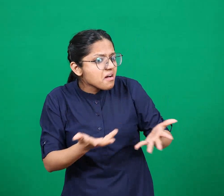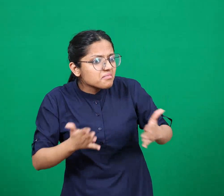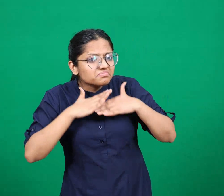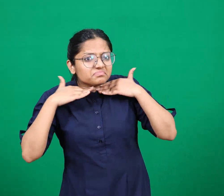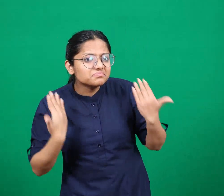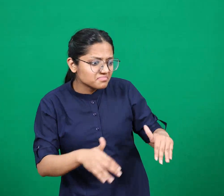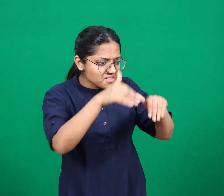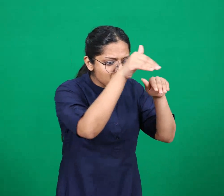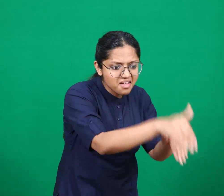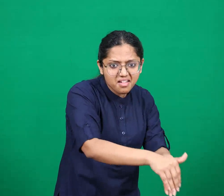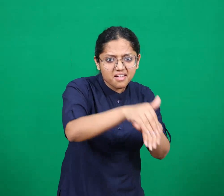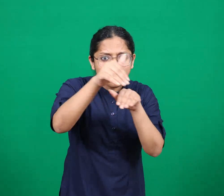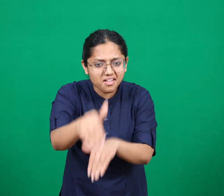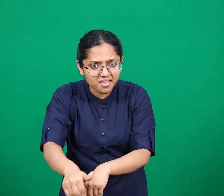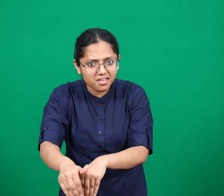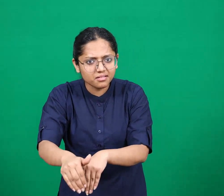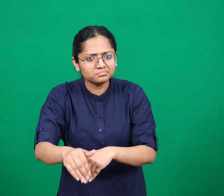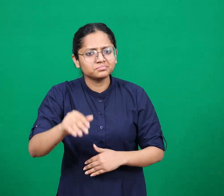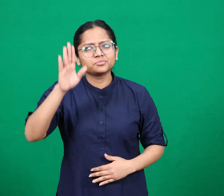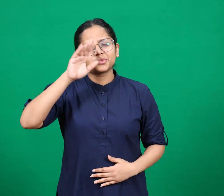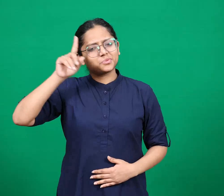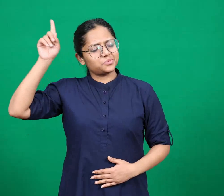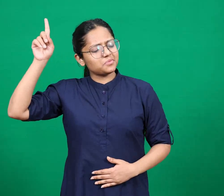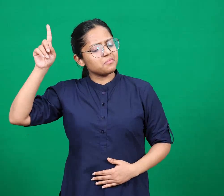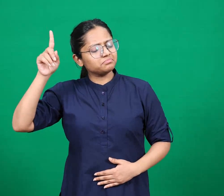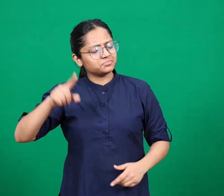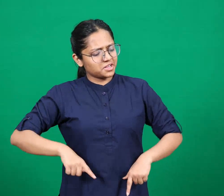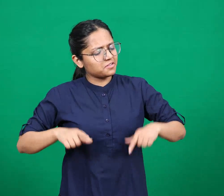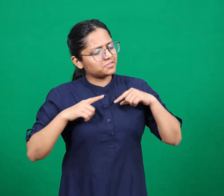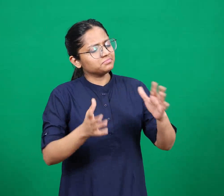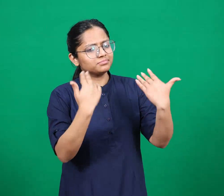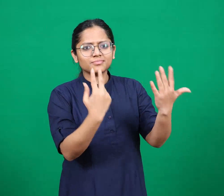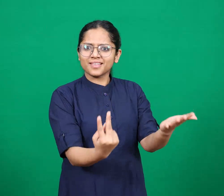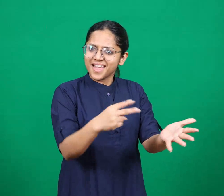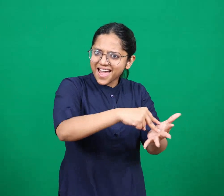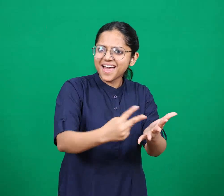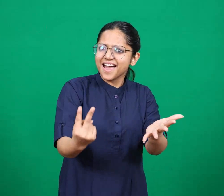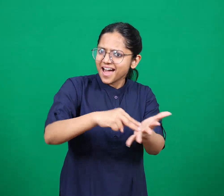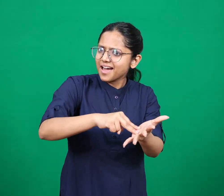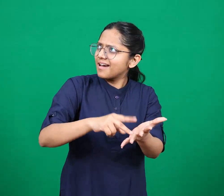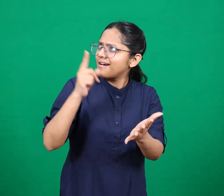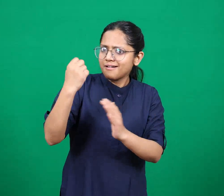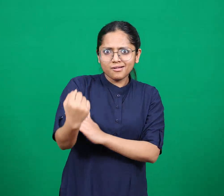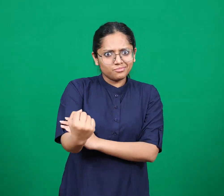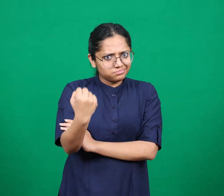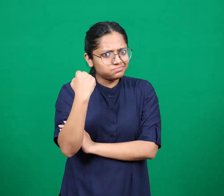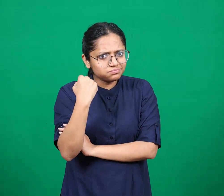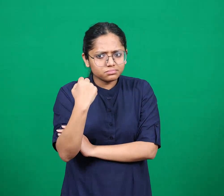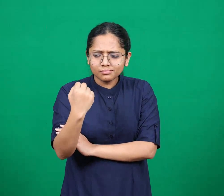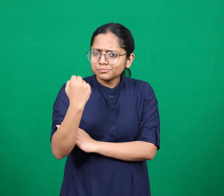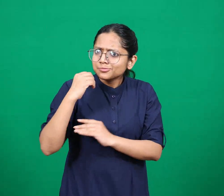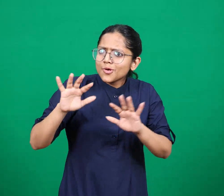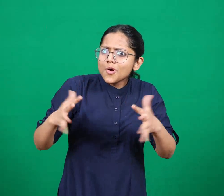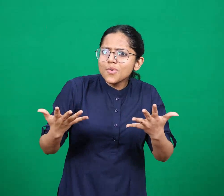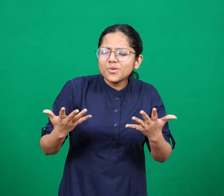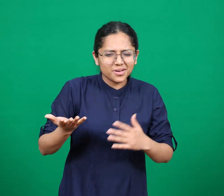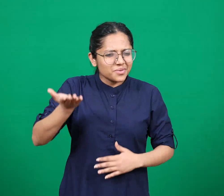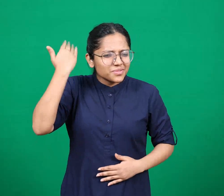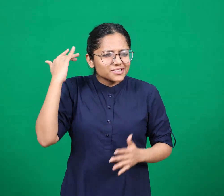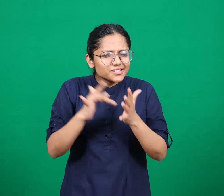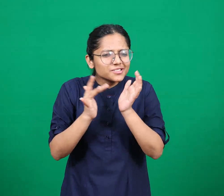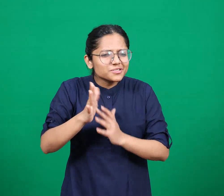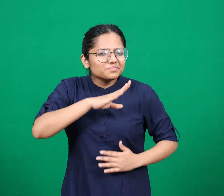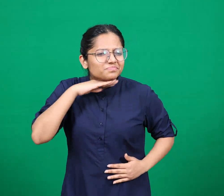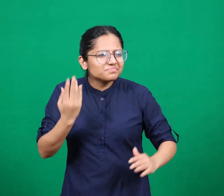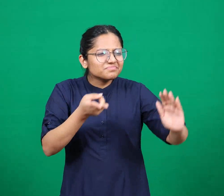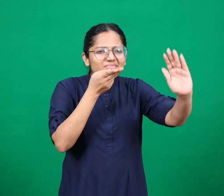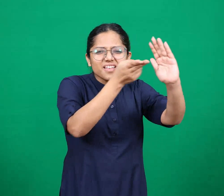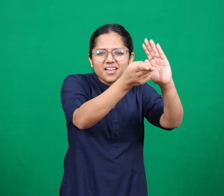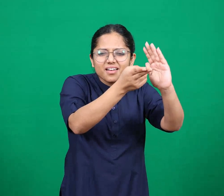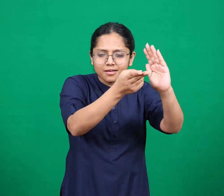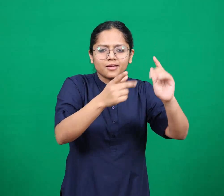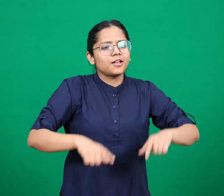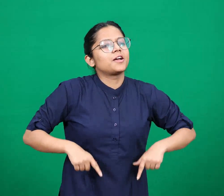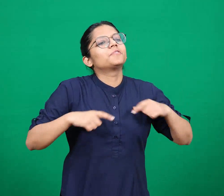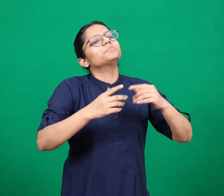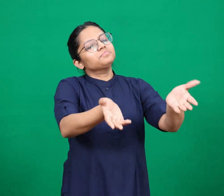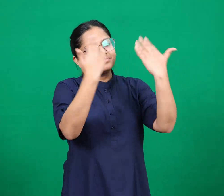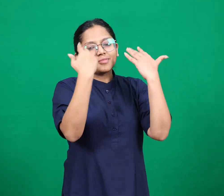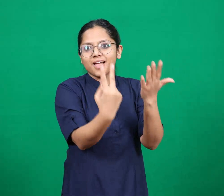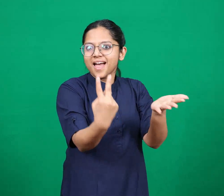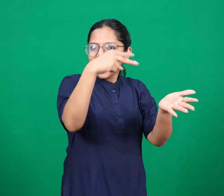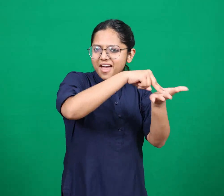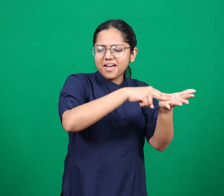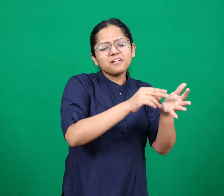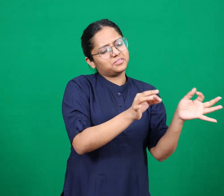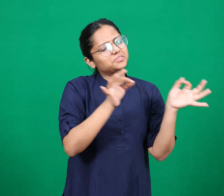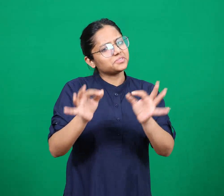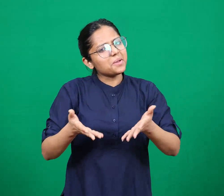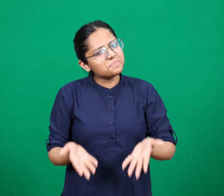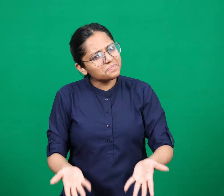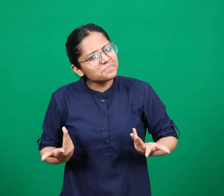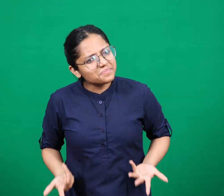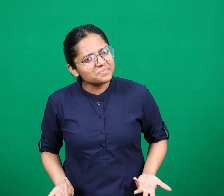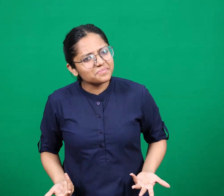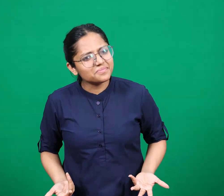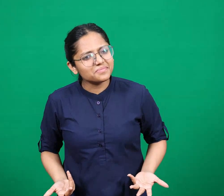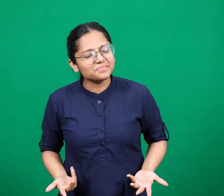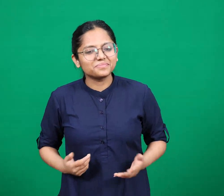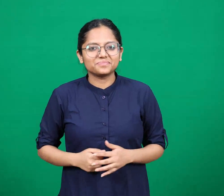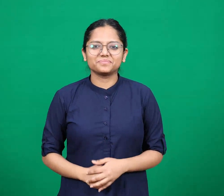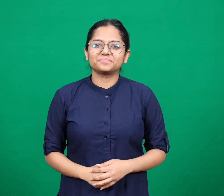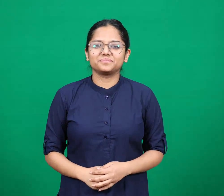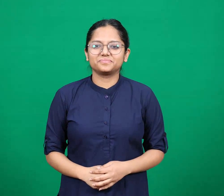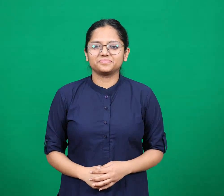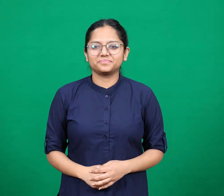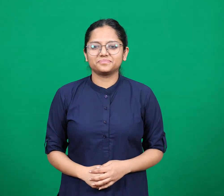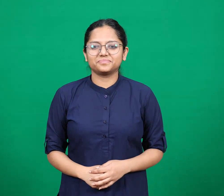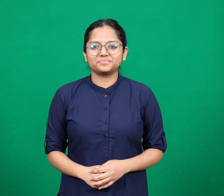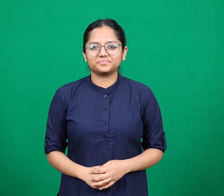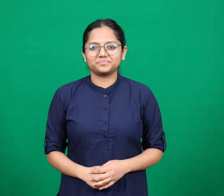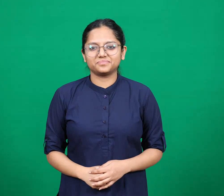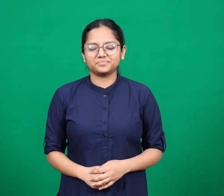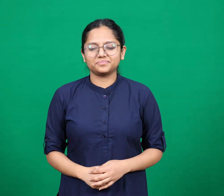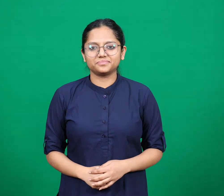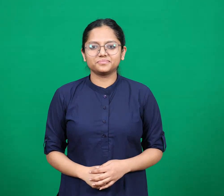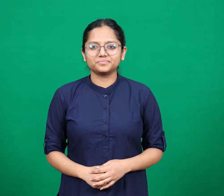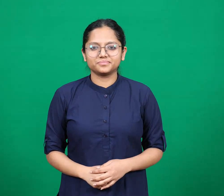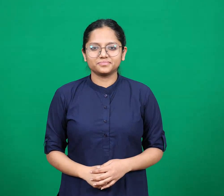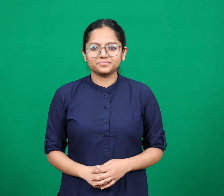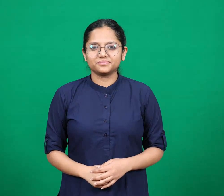By His power God raised the Lord from the dead, and He will raise us also.